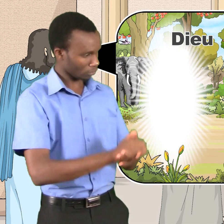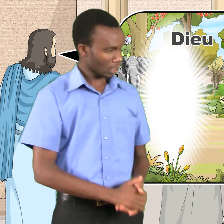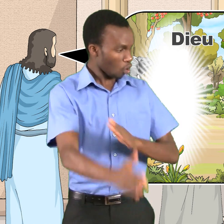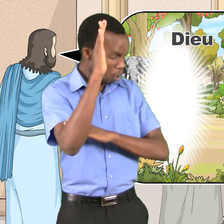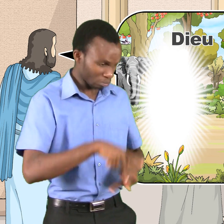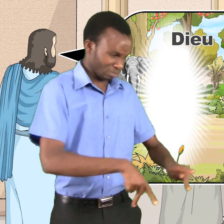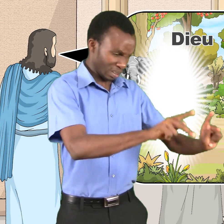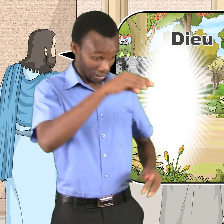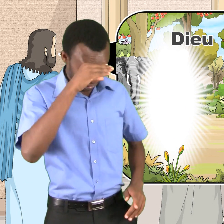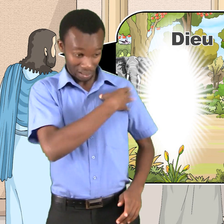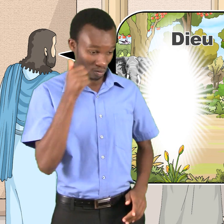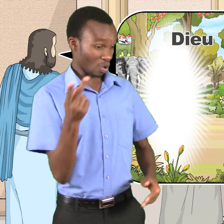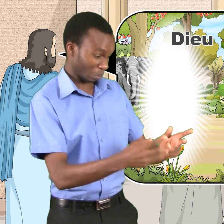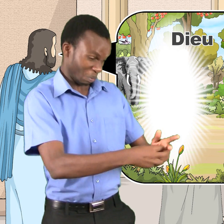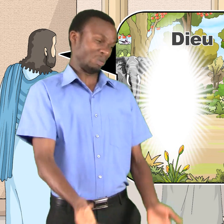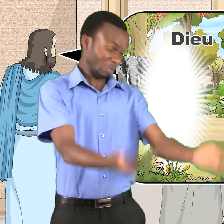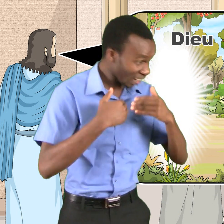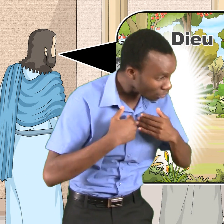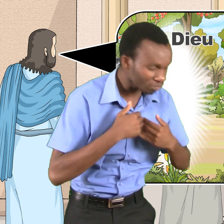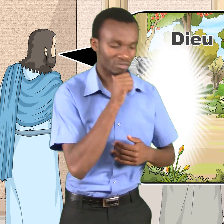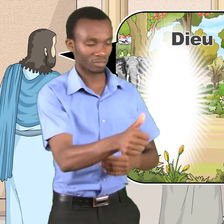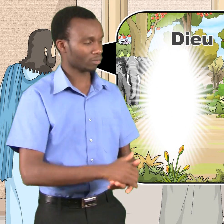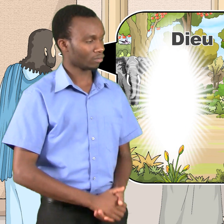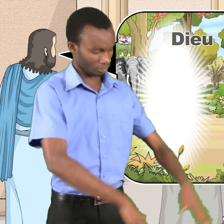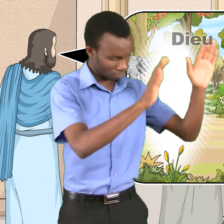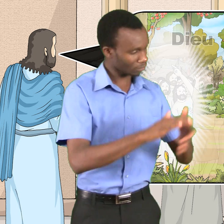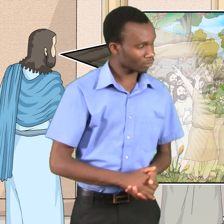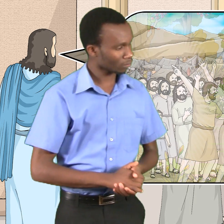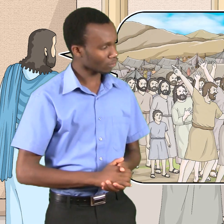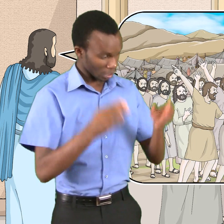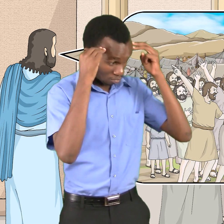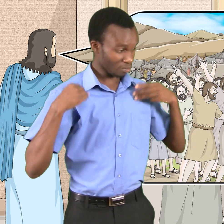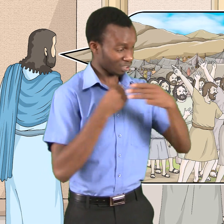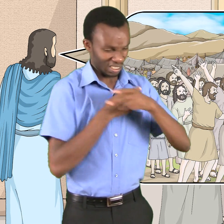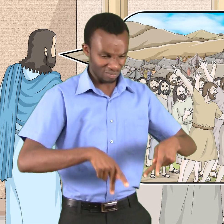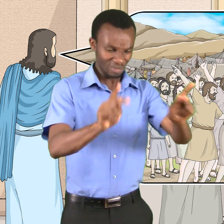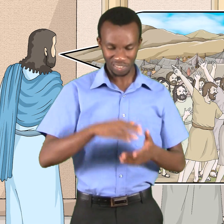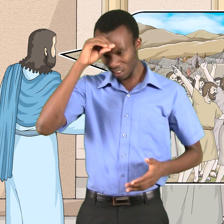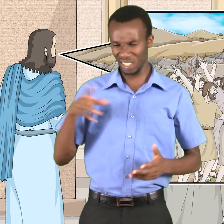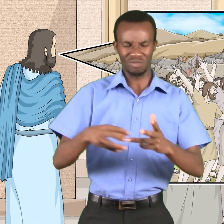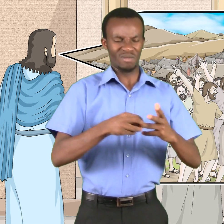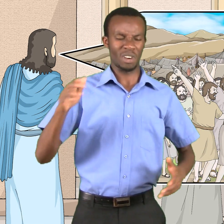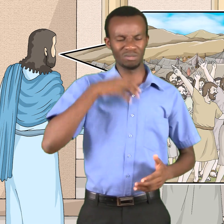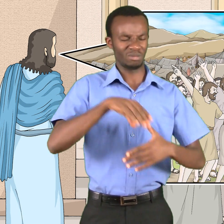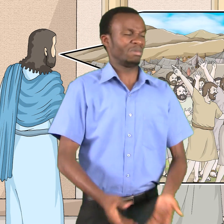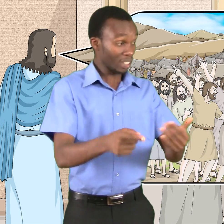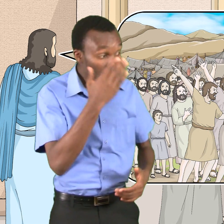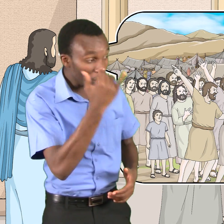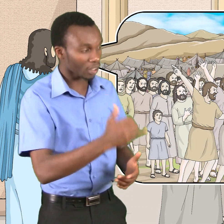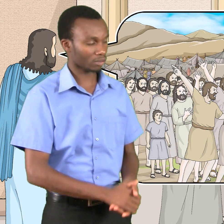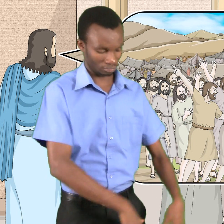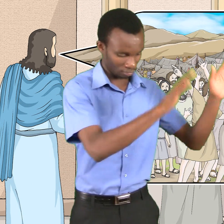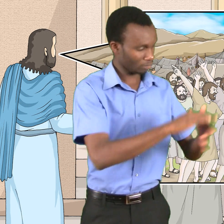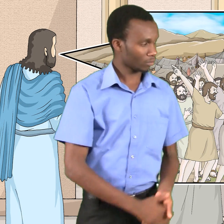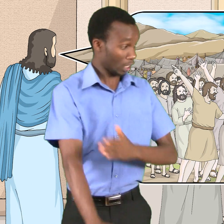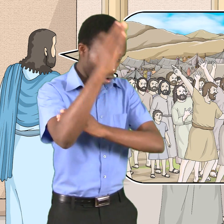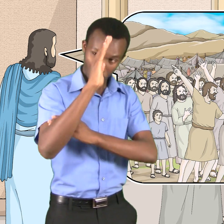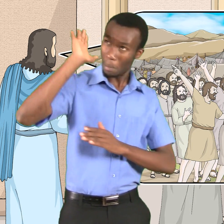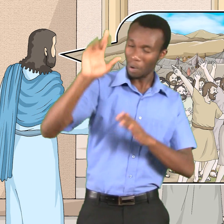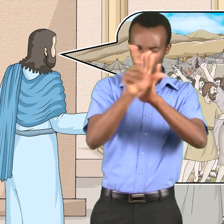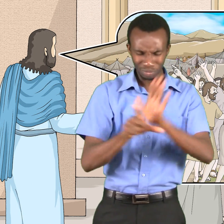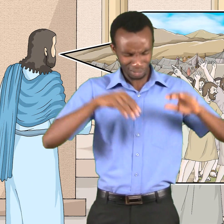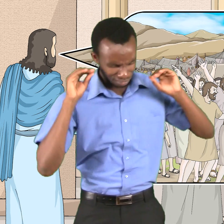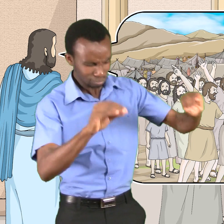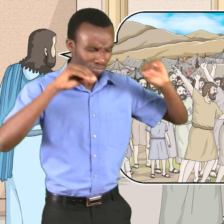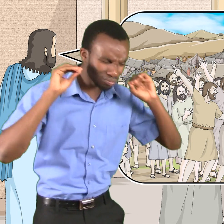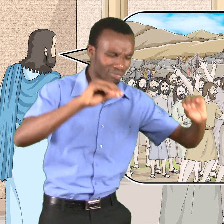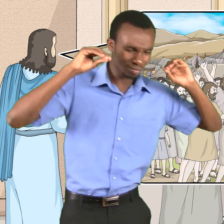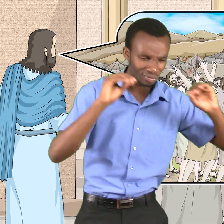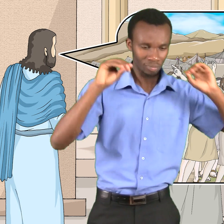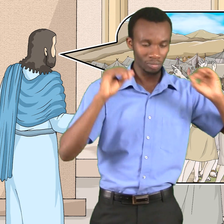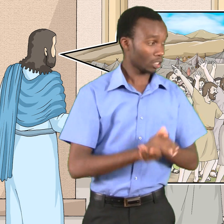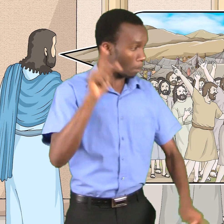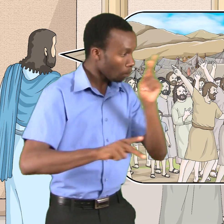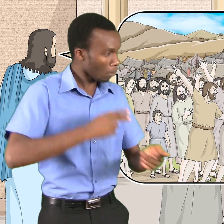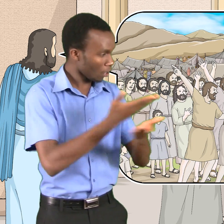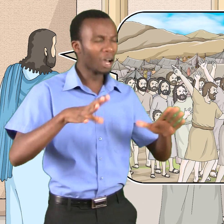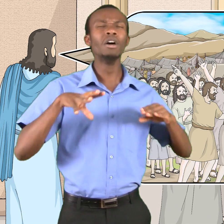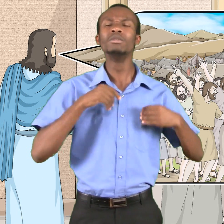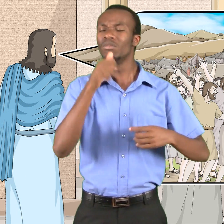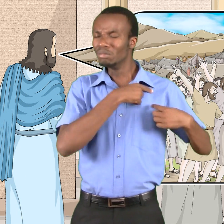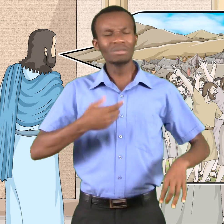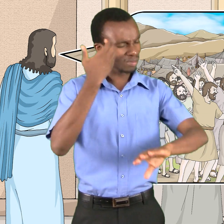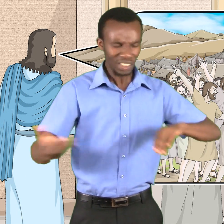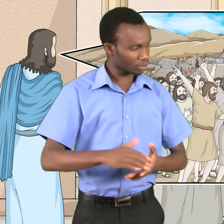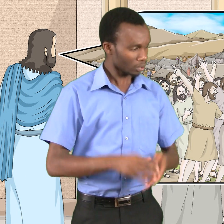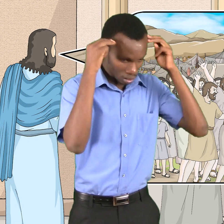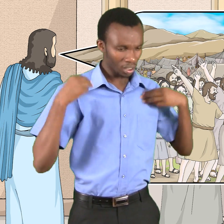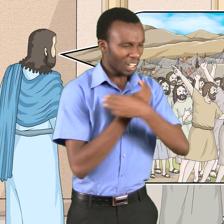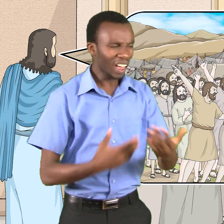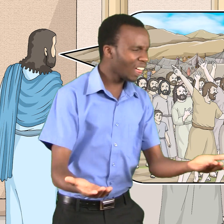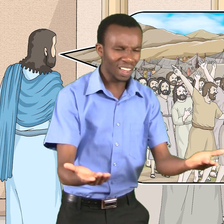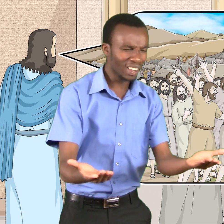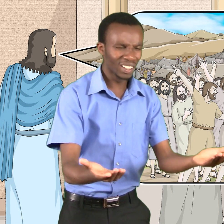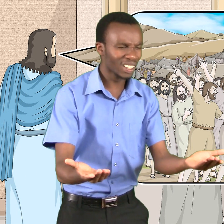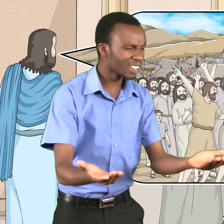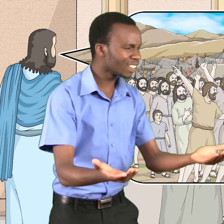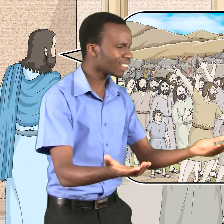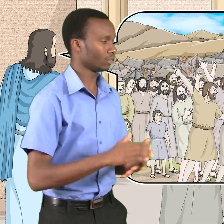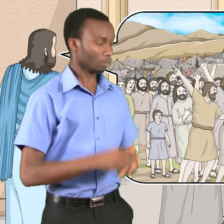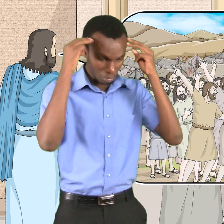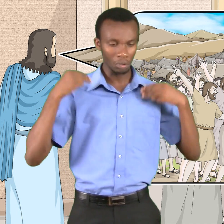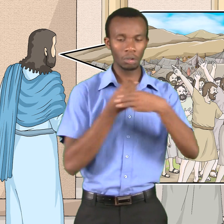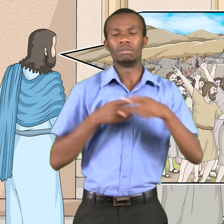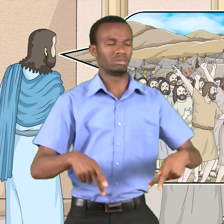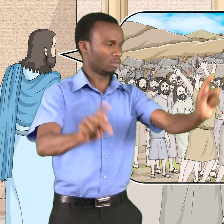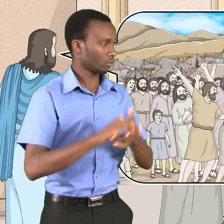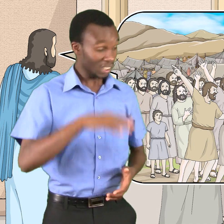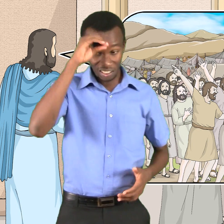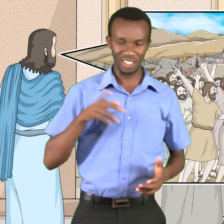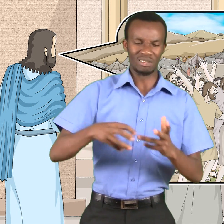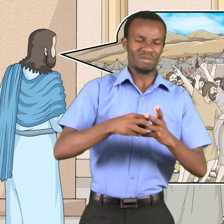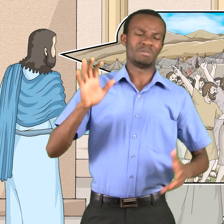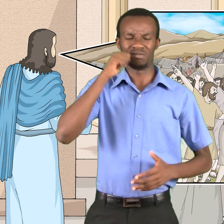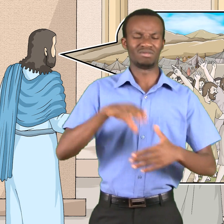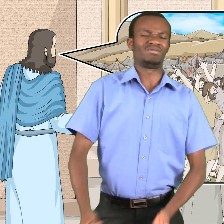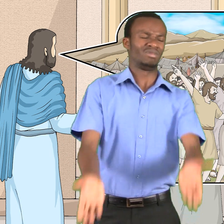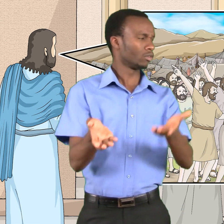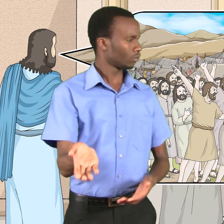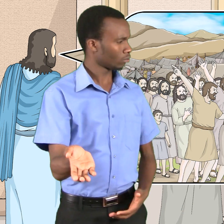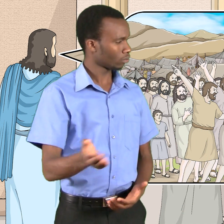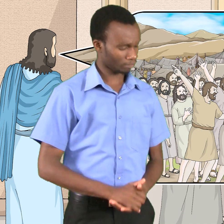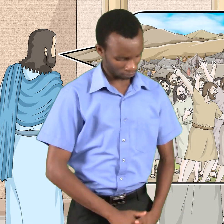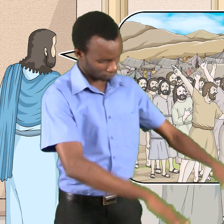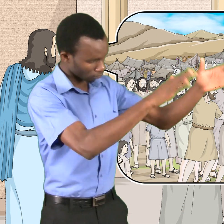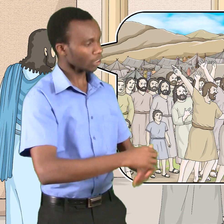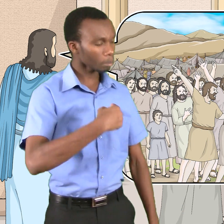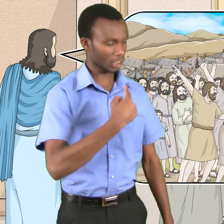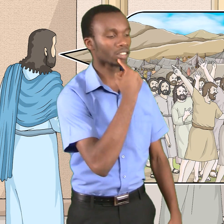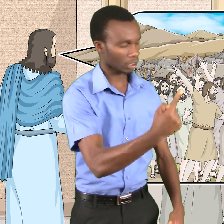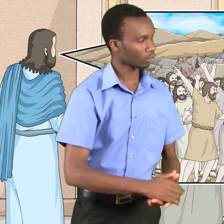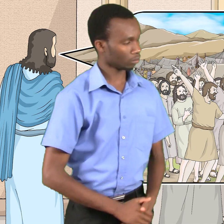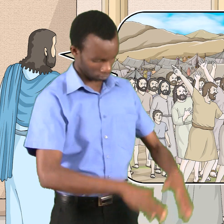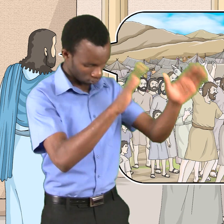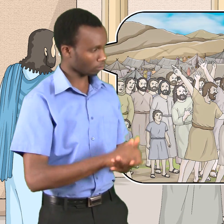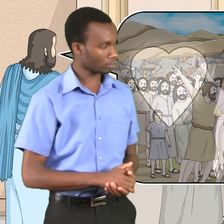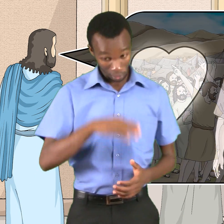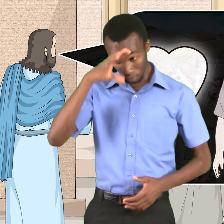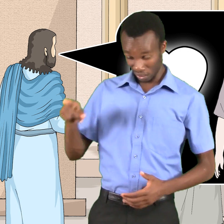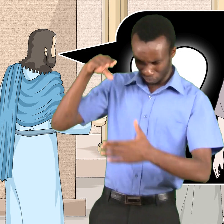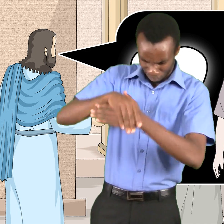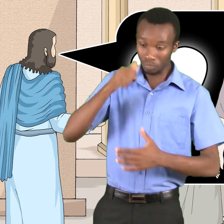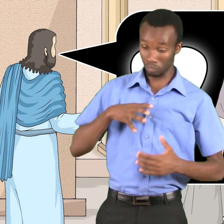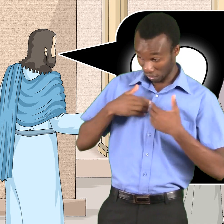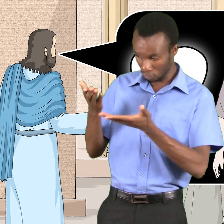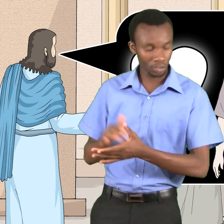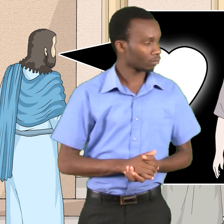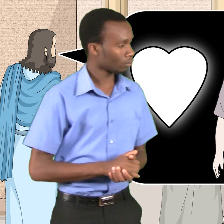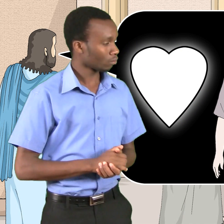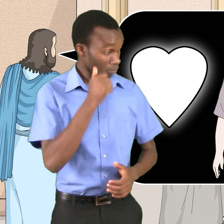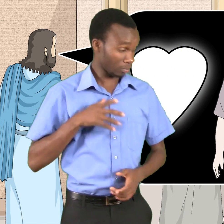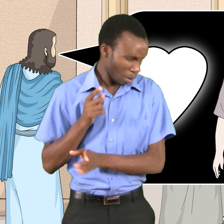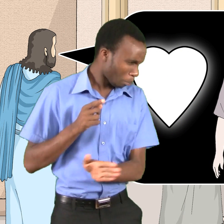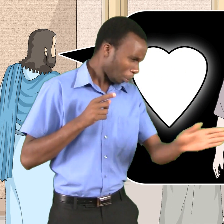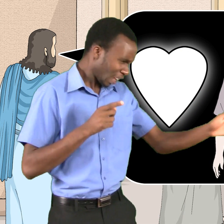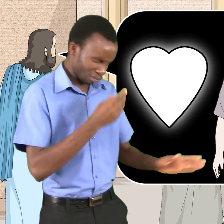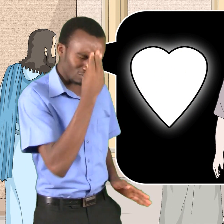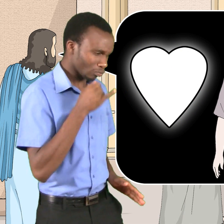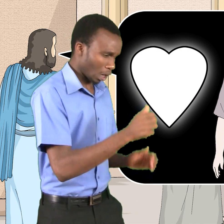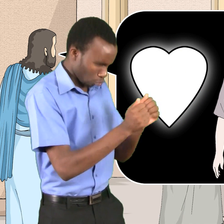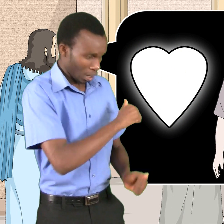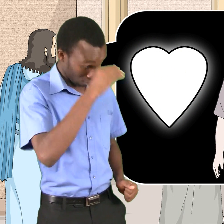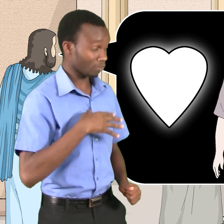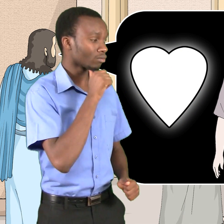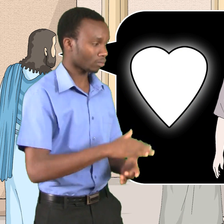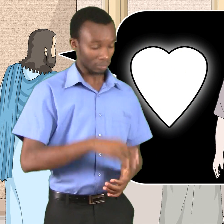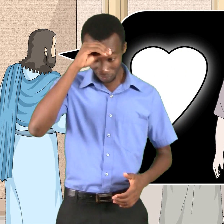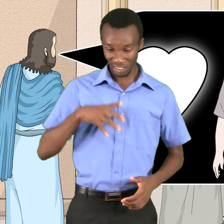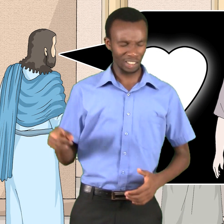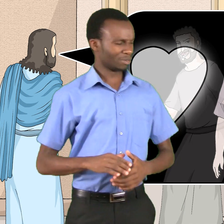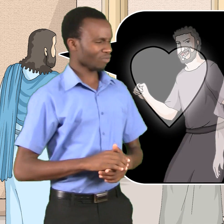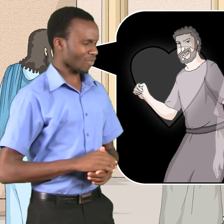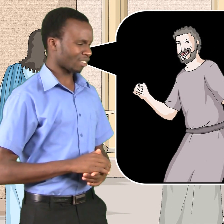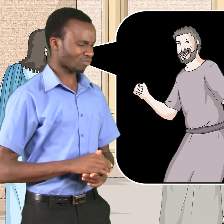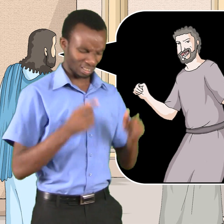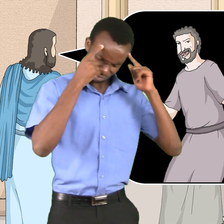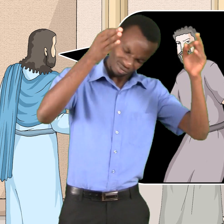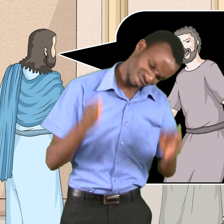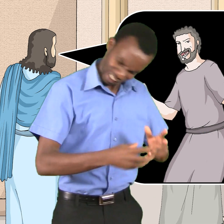Jesus replied, “Moses permitted you to divorce your wives because of your hardness of heart; but it was not this way from the beginning.